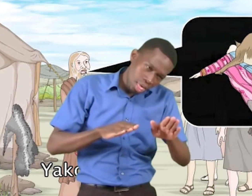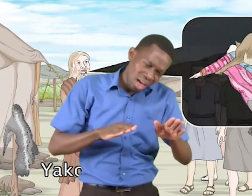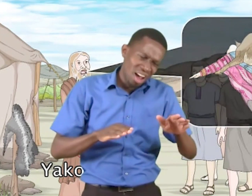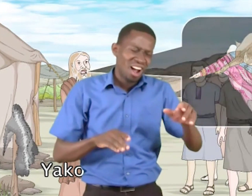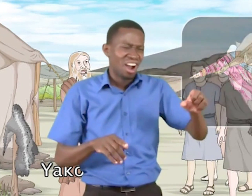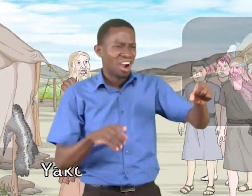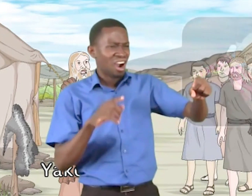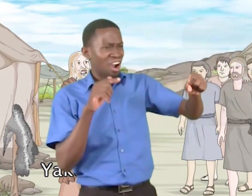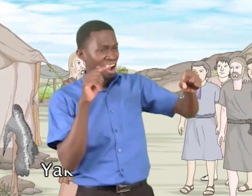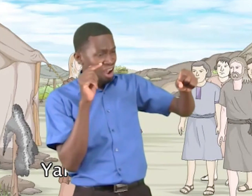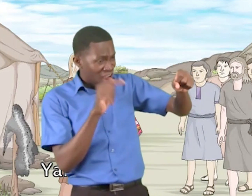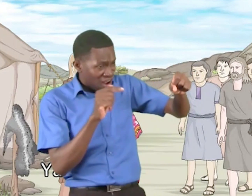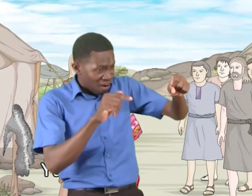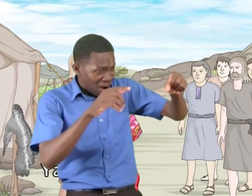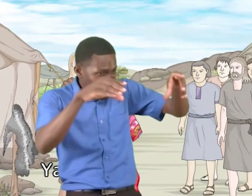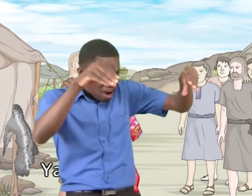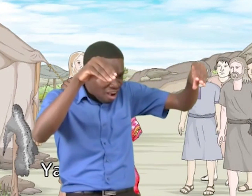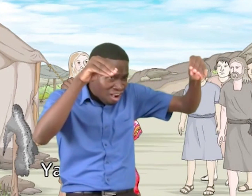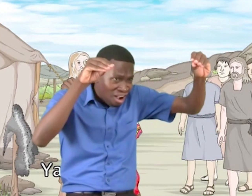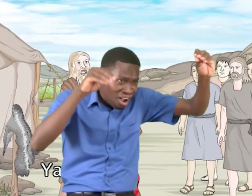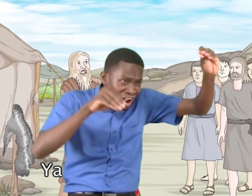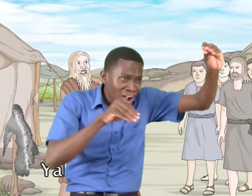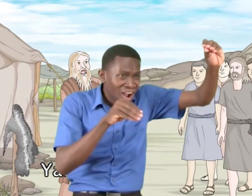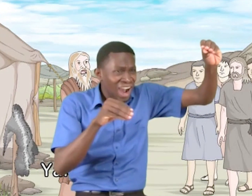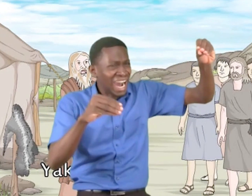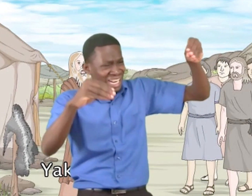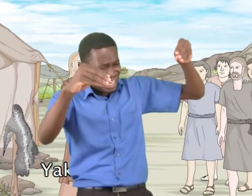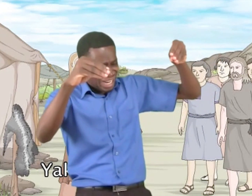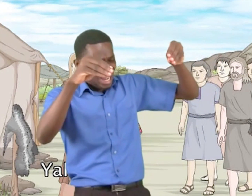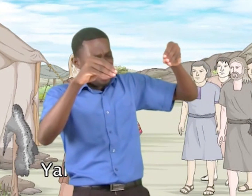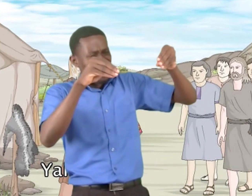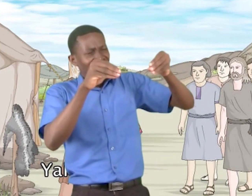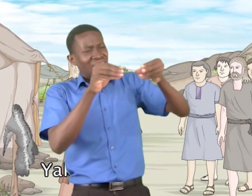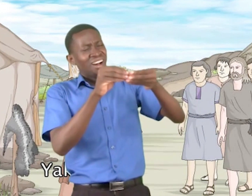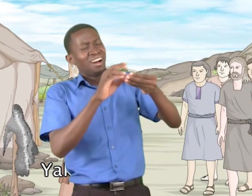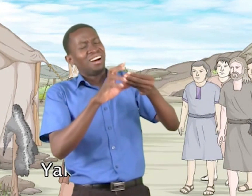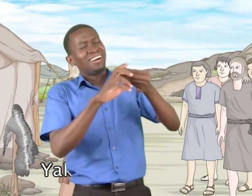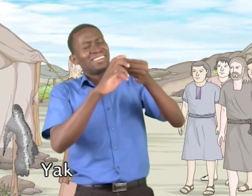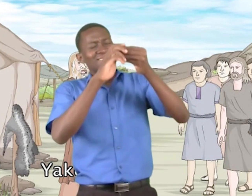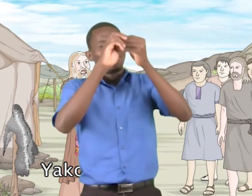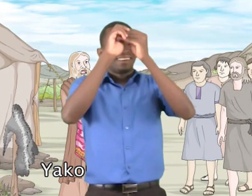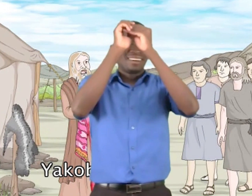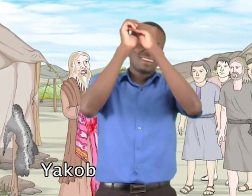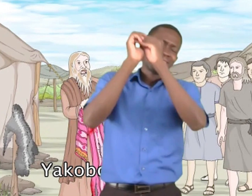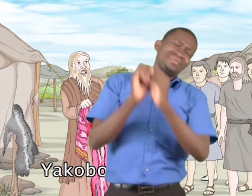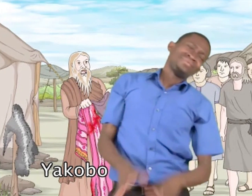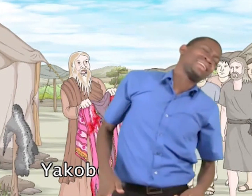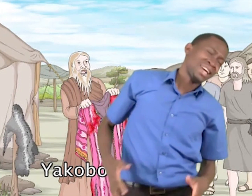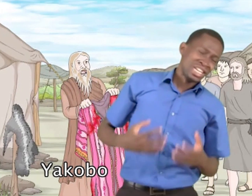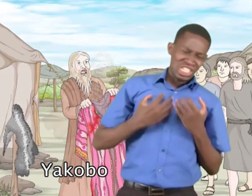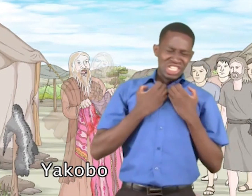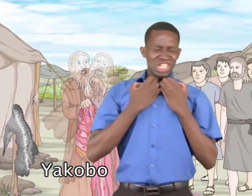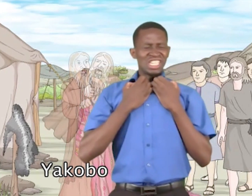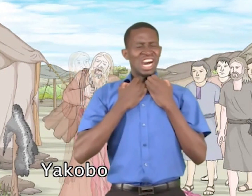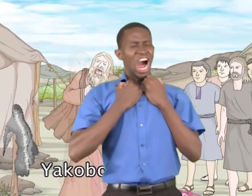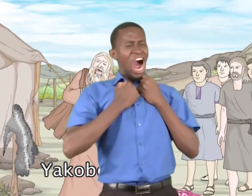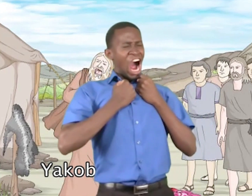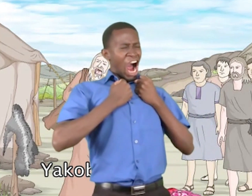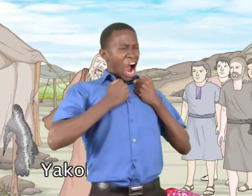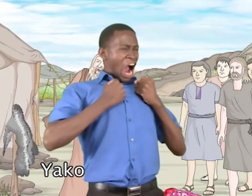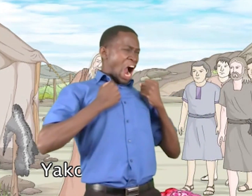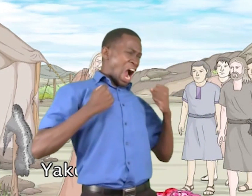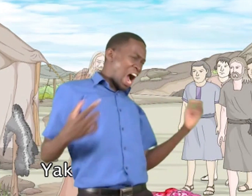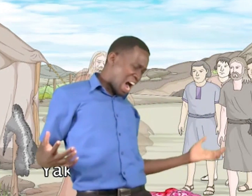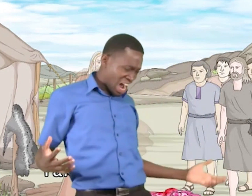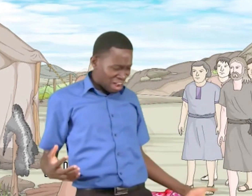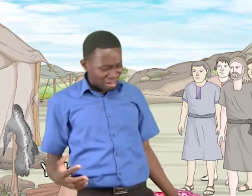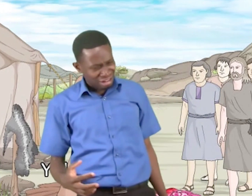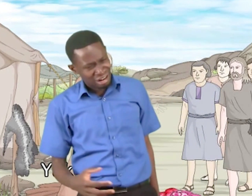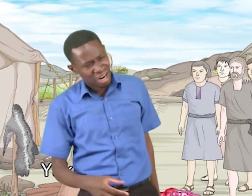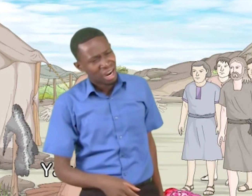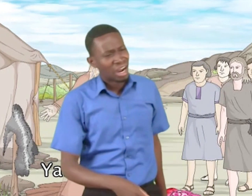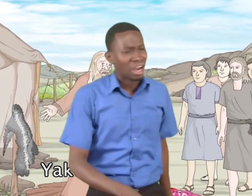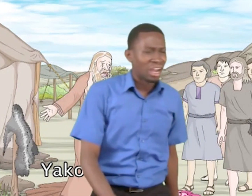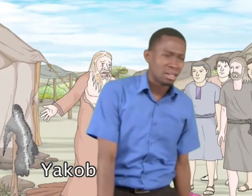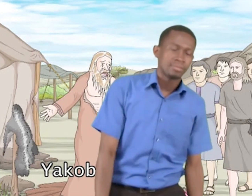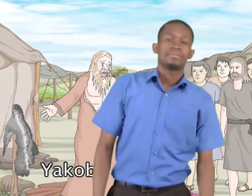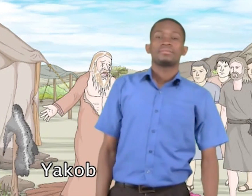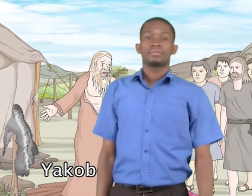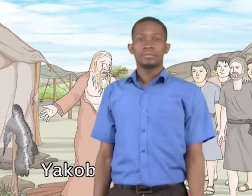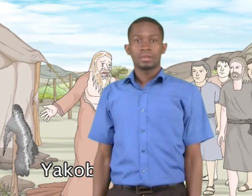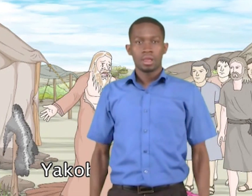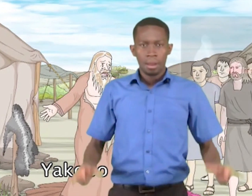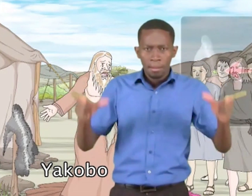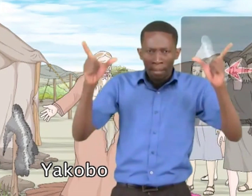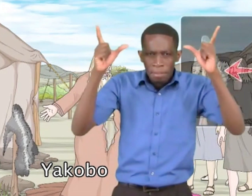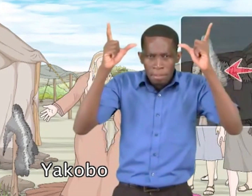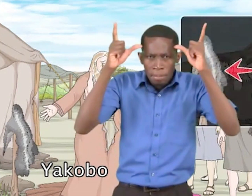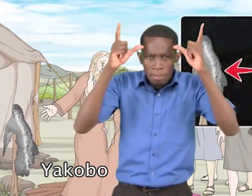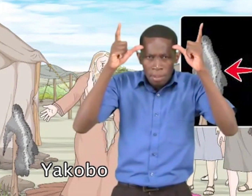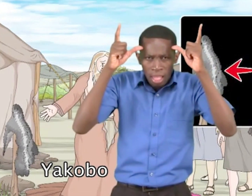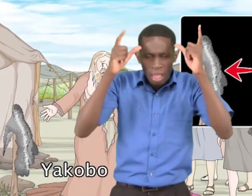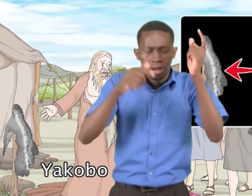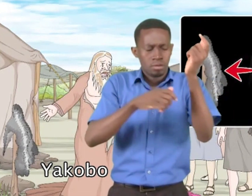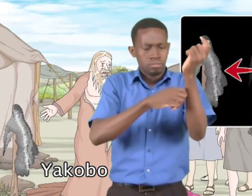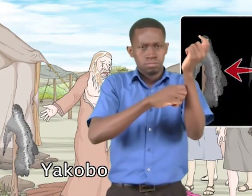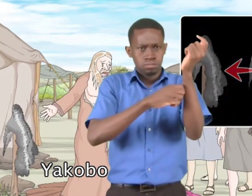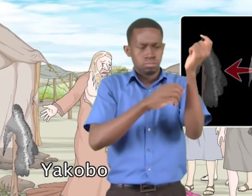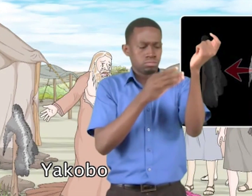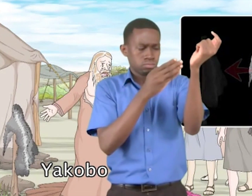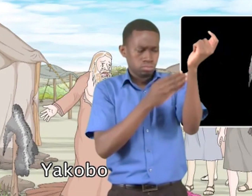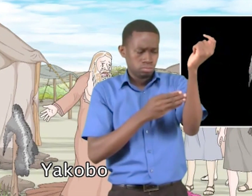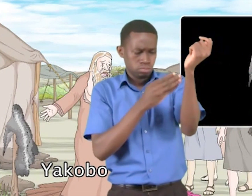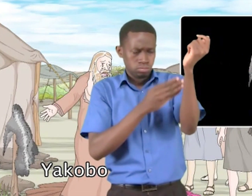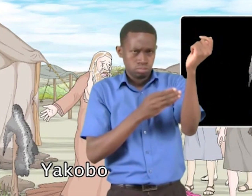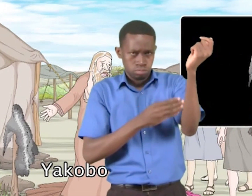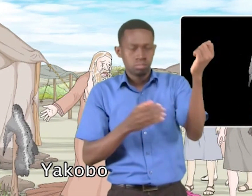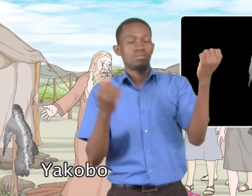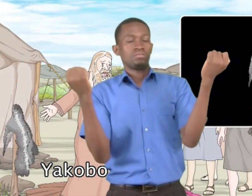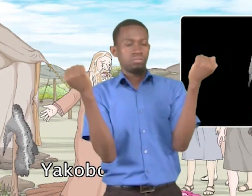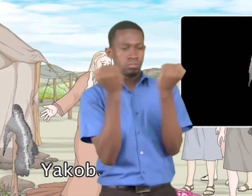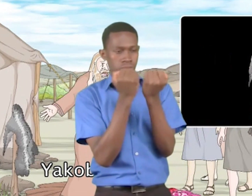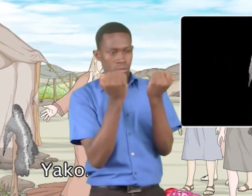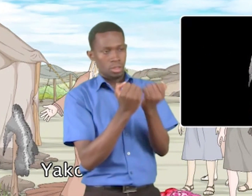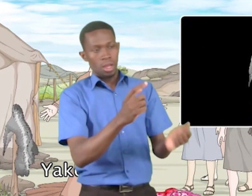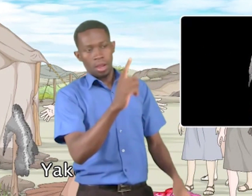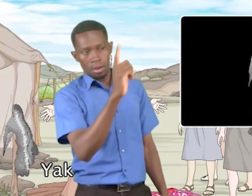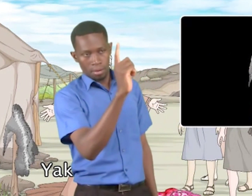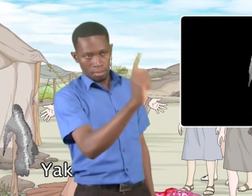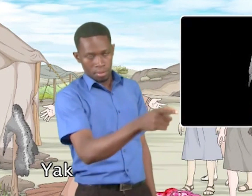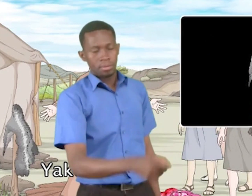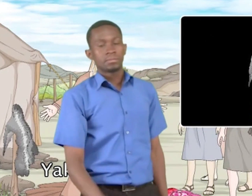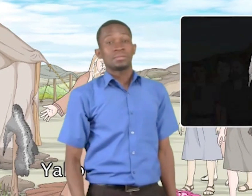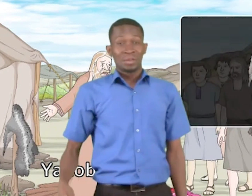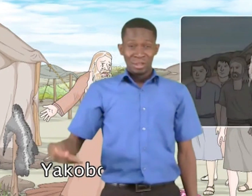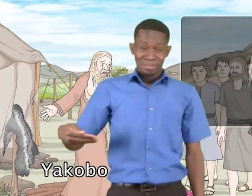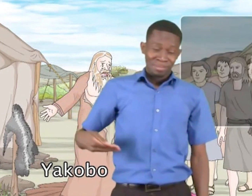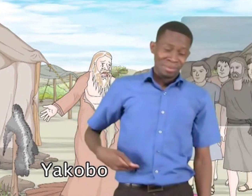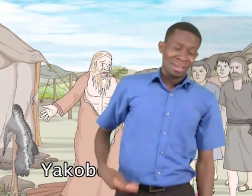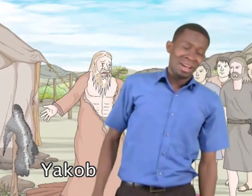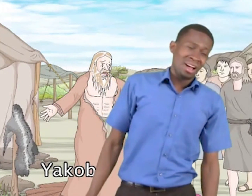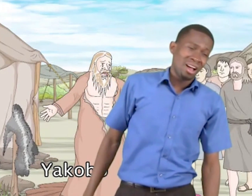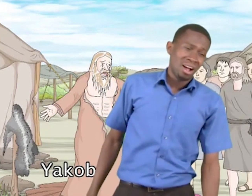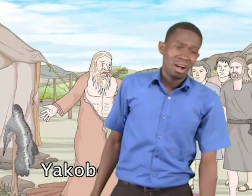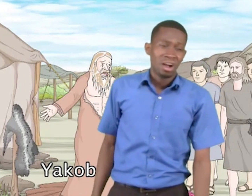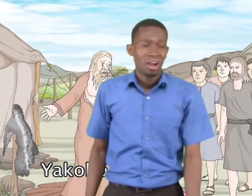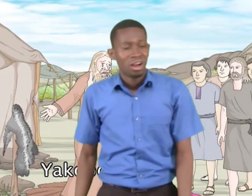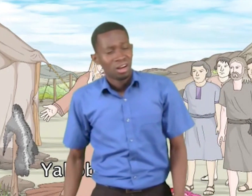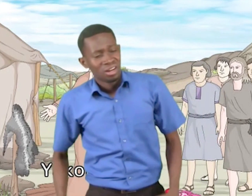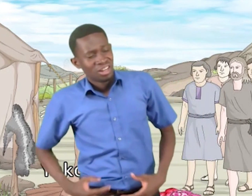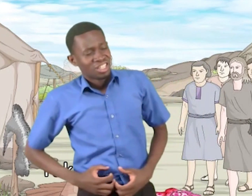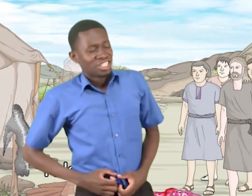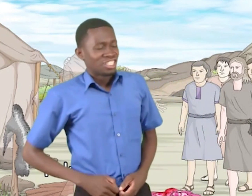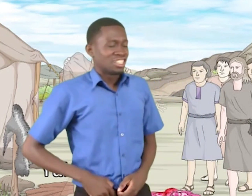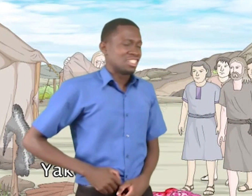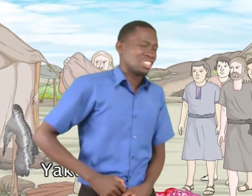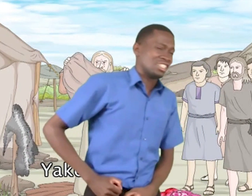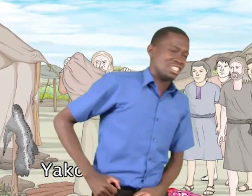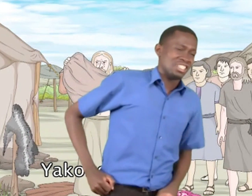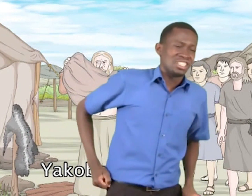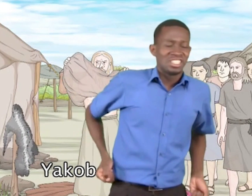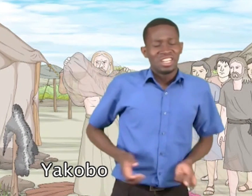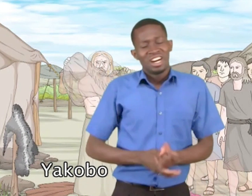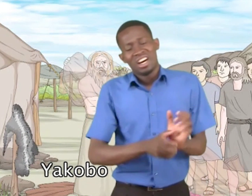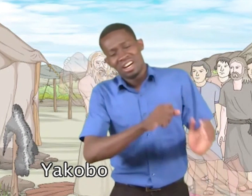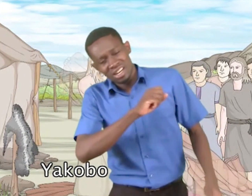Joseph has surely been torn to pieces!”